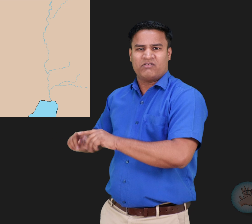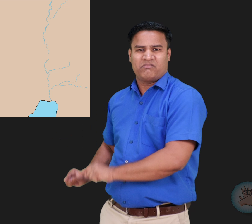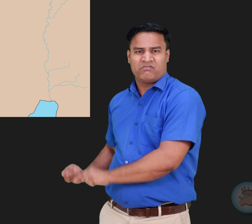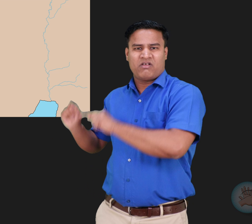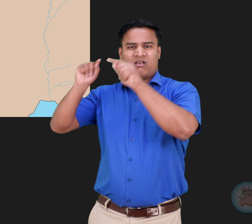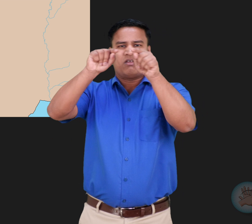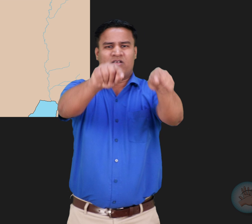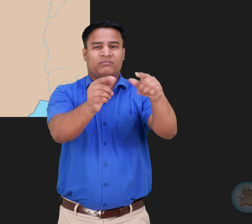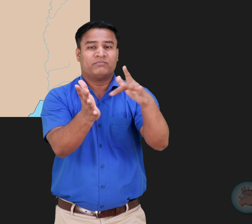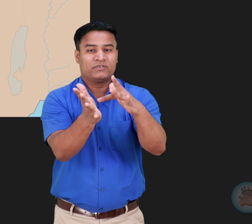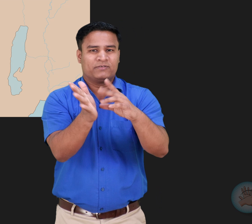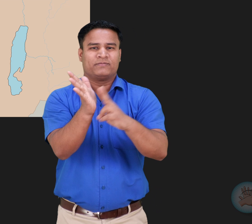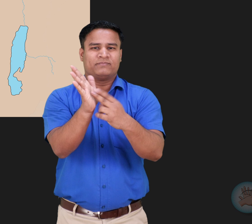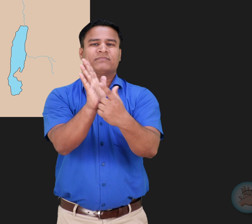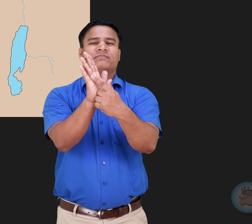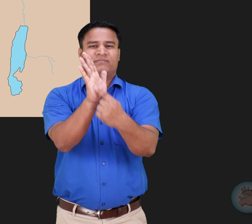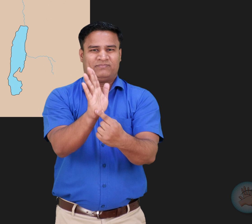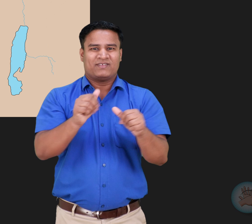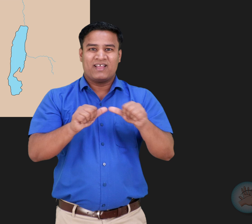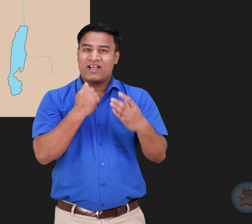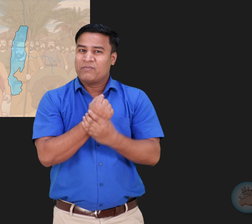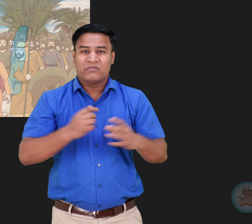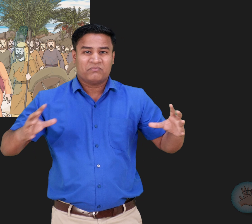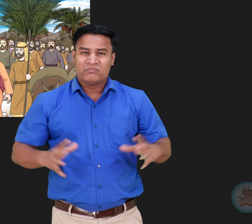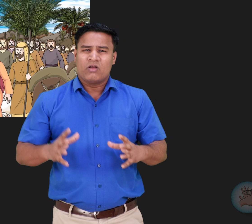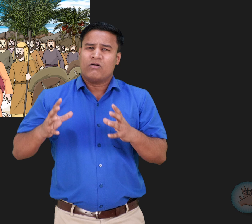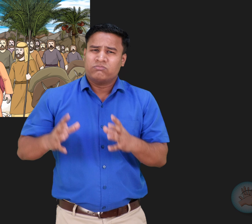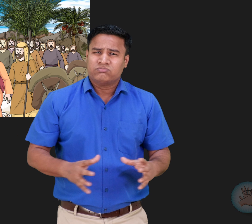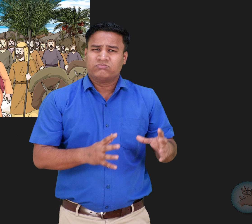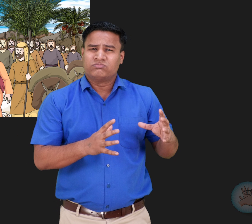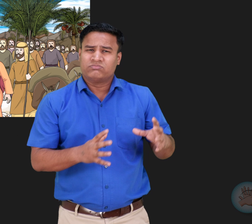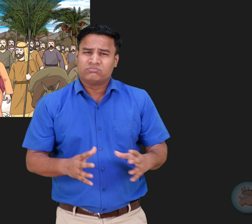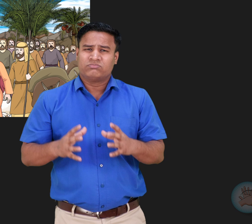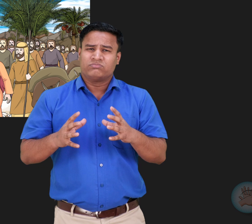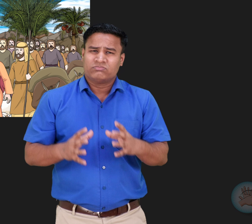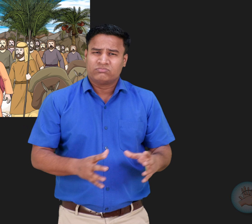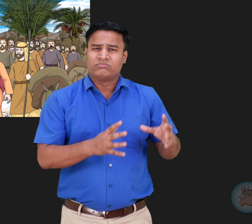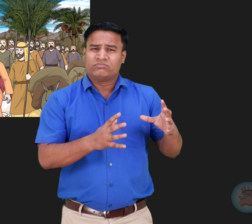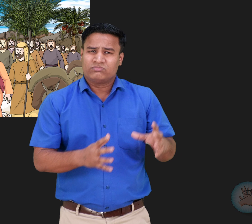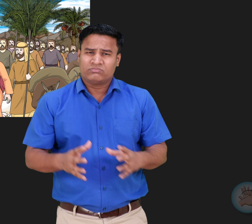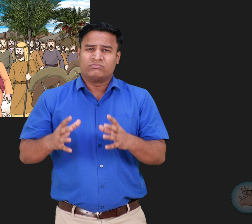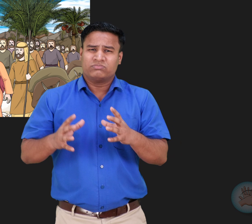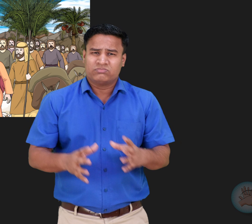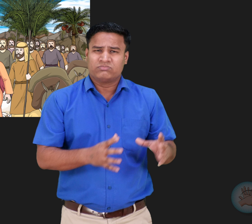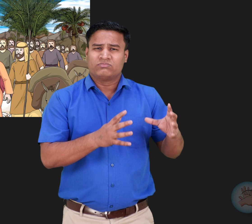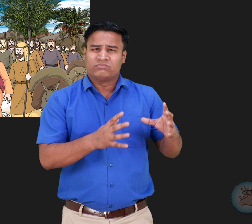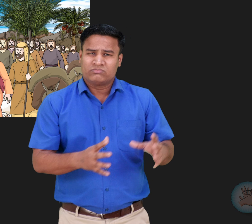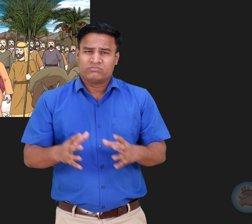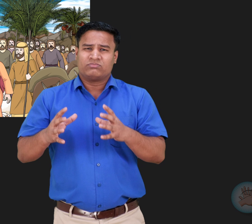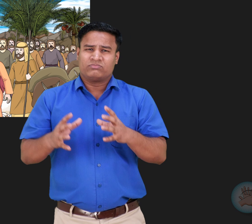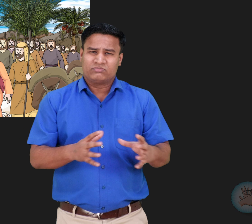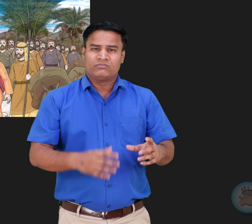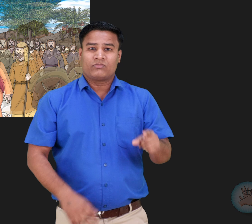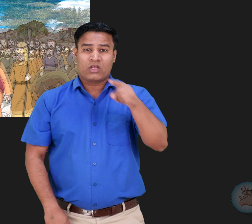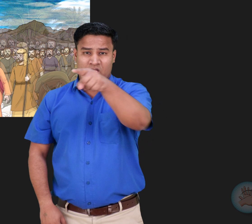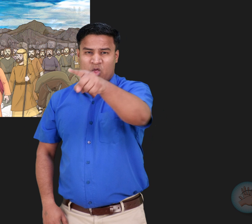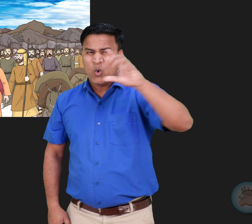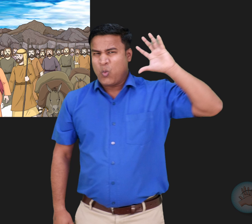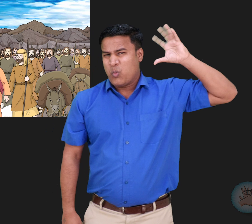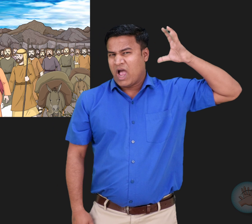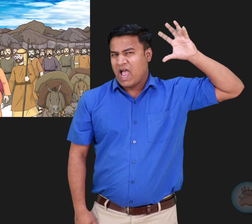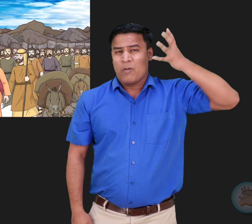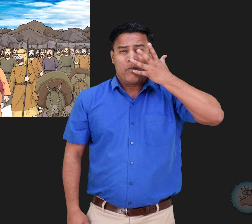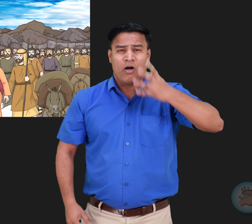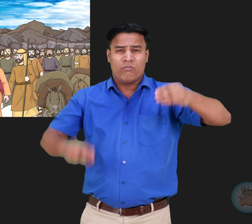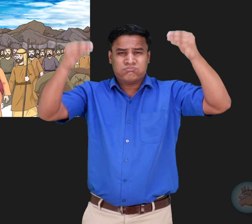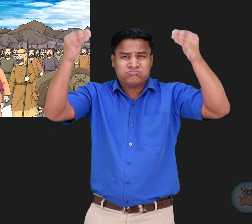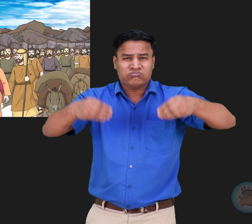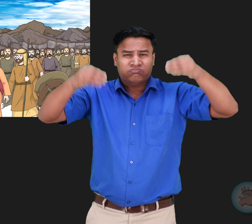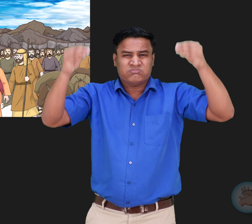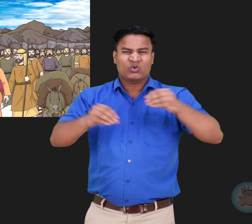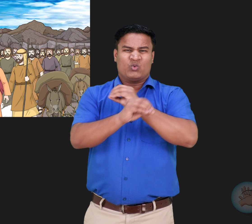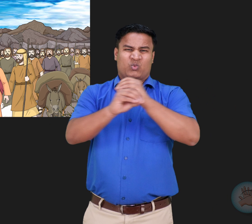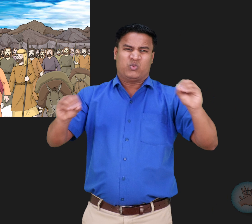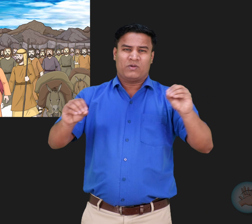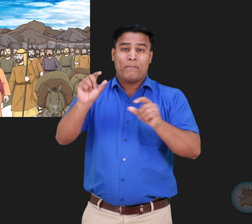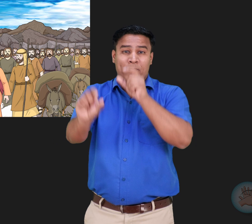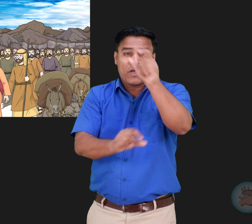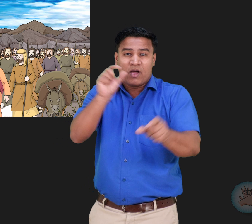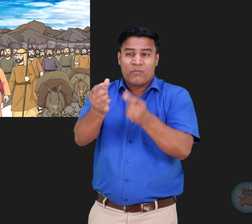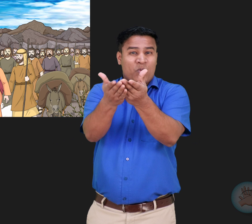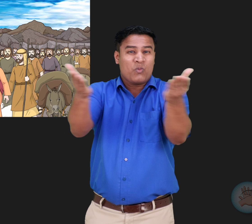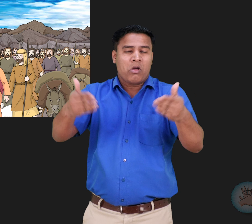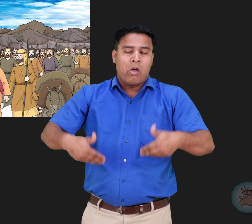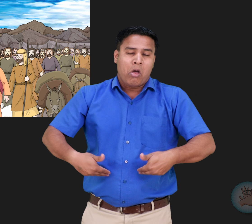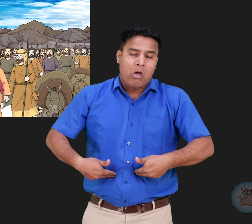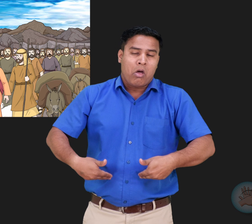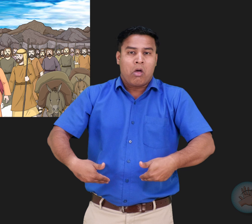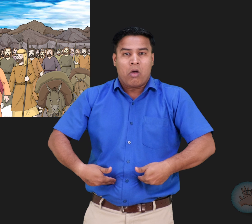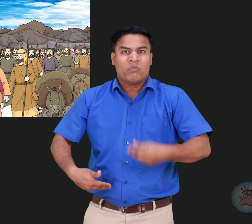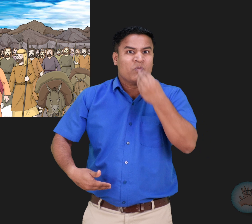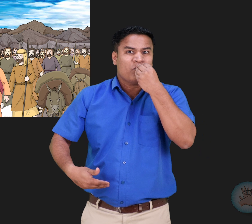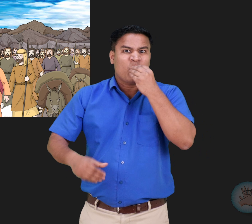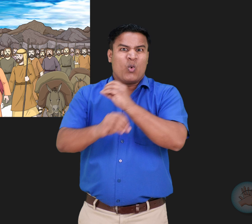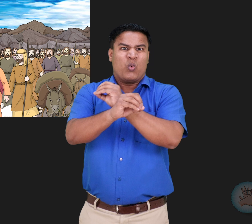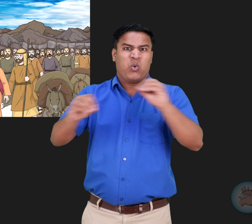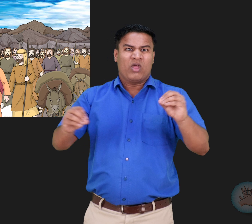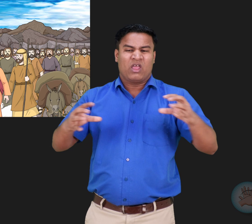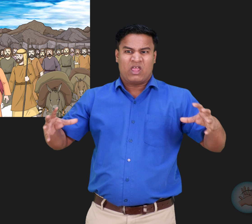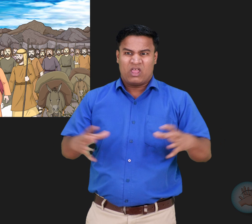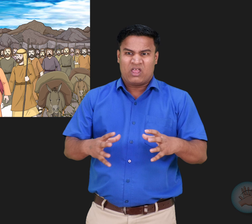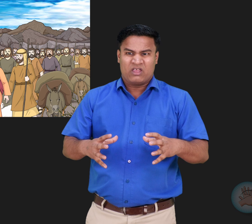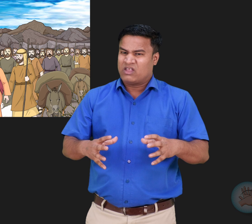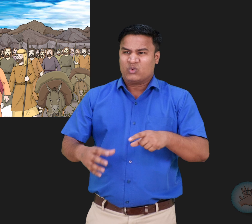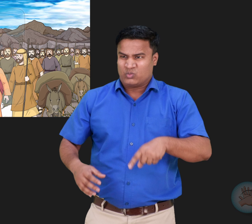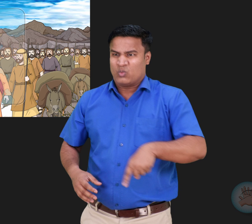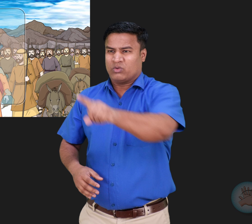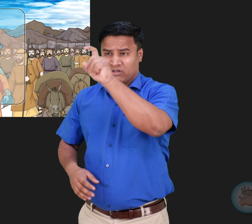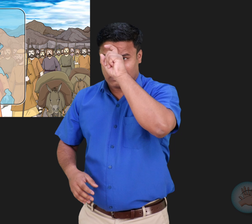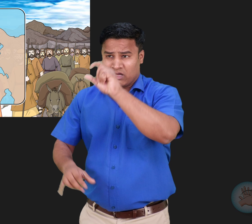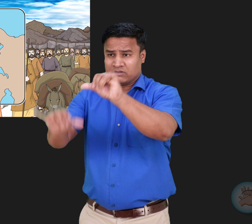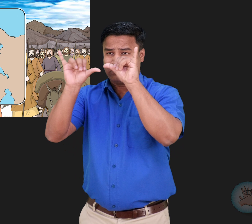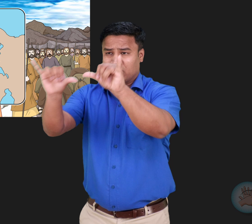And Abram journeyed on toward the Negev. Now there was a famine in the land.